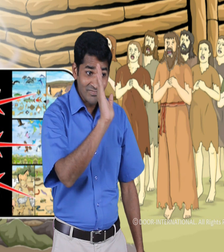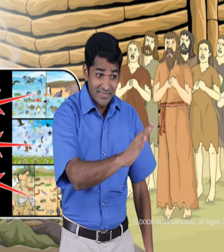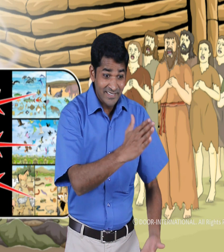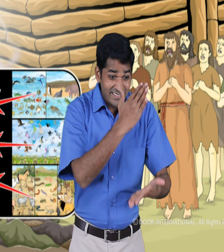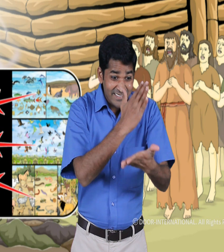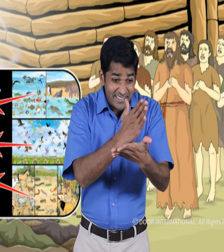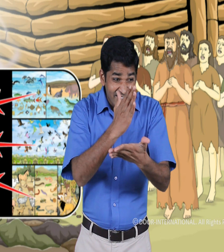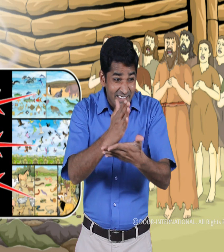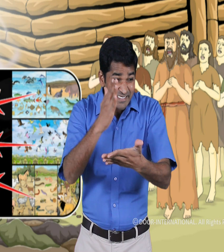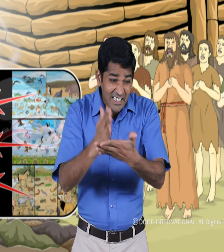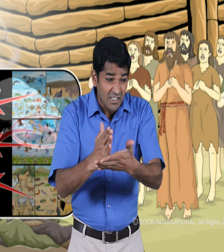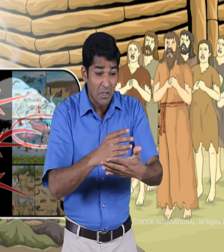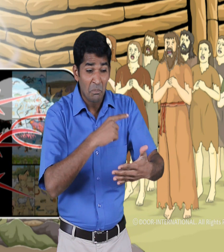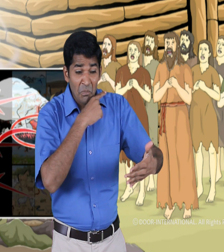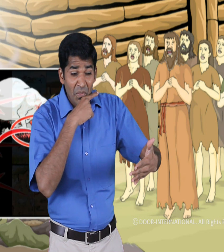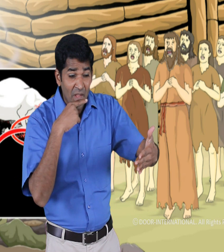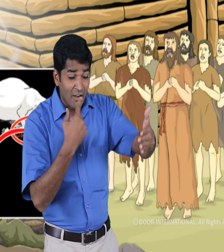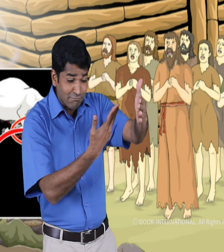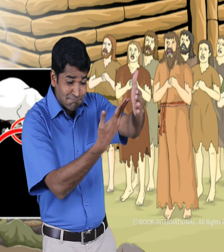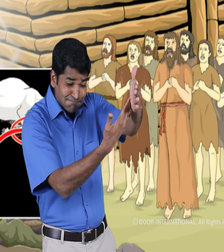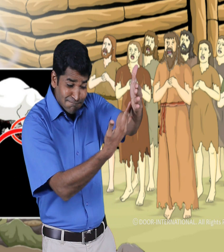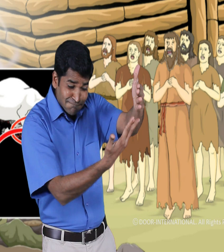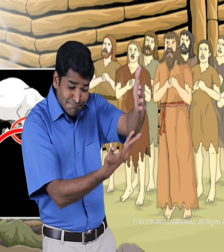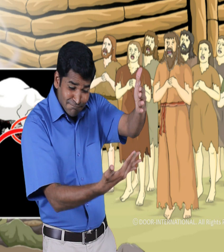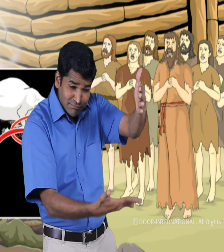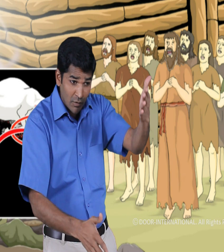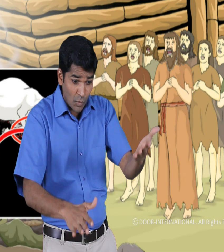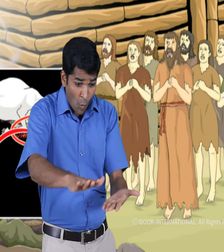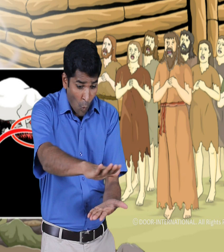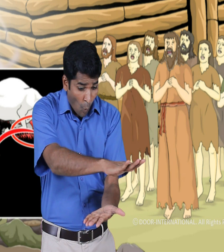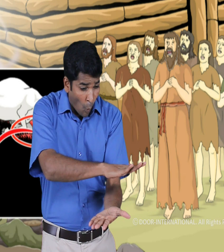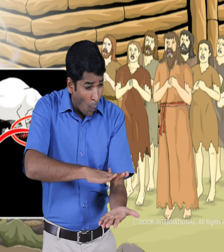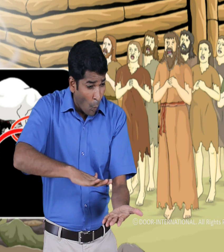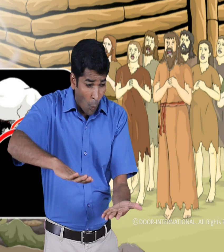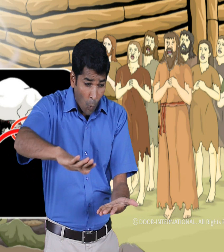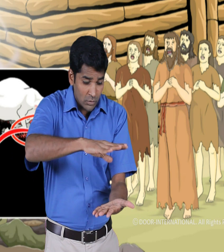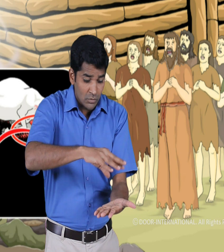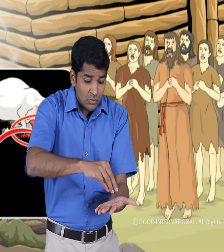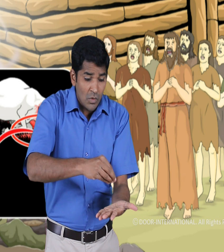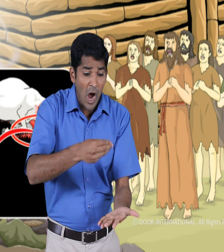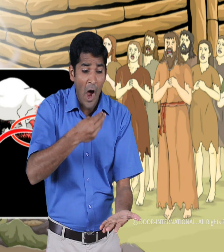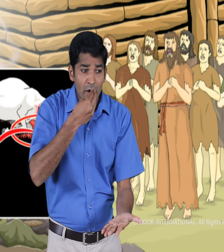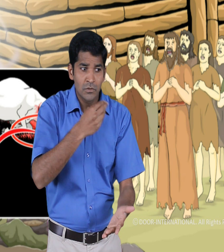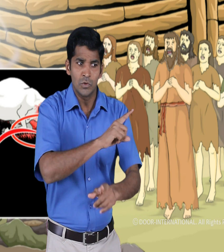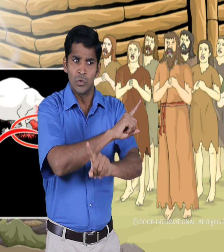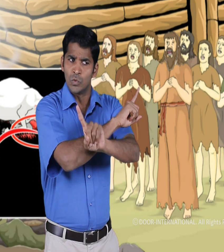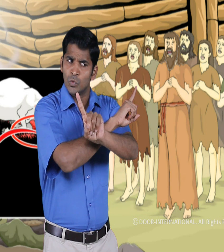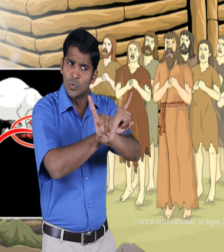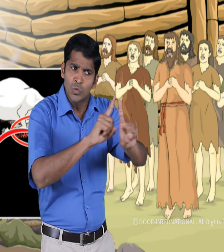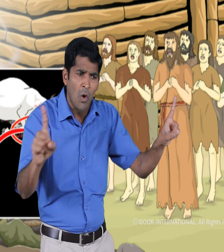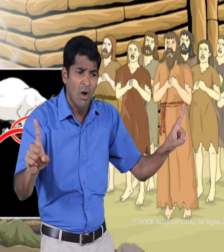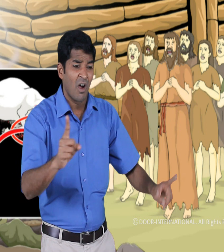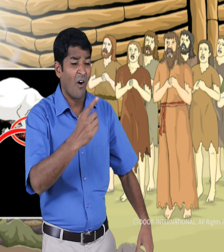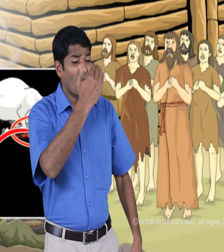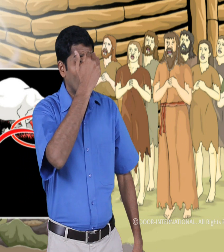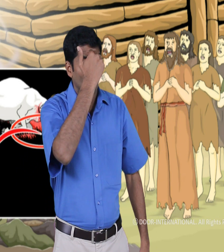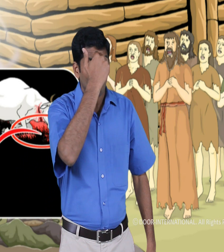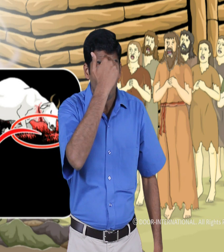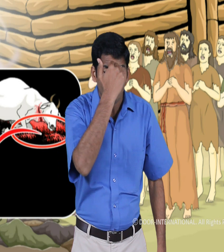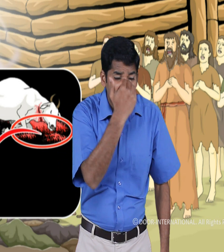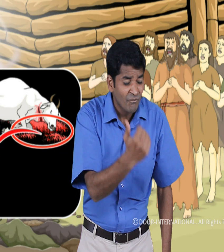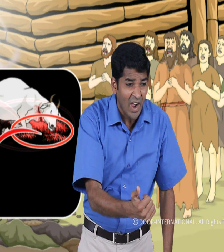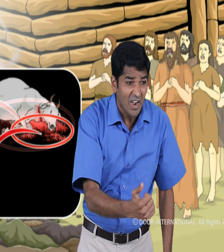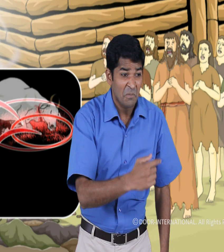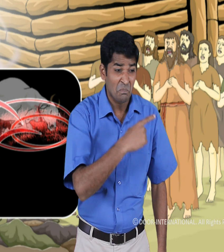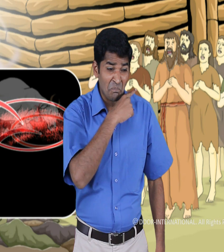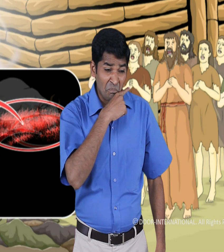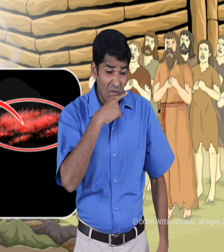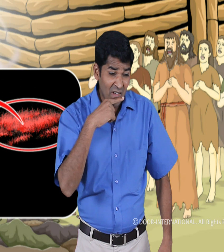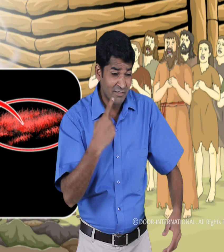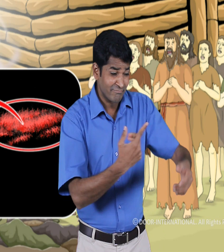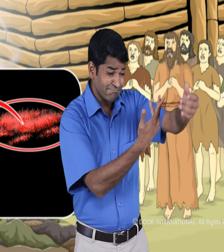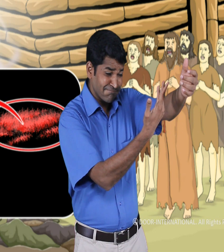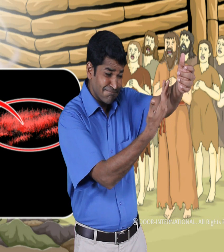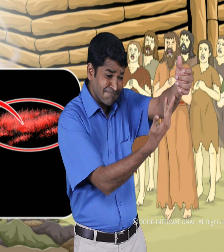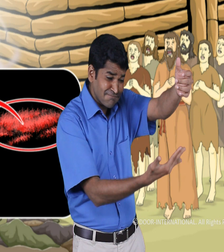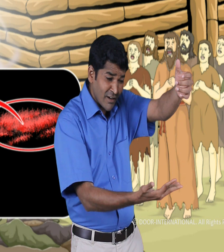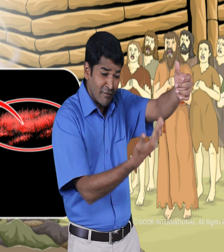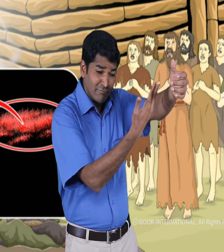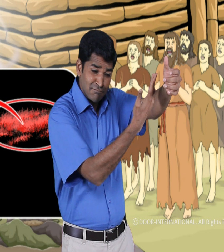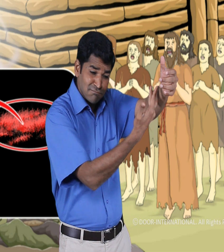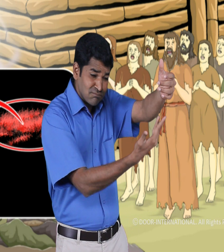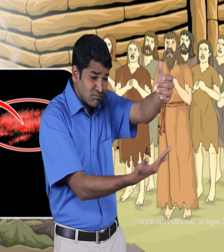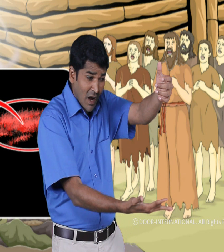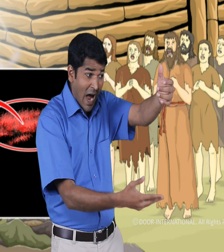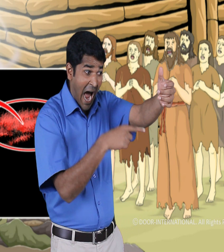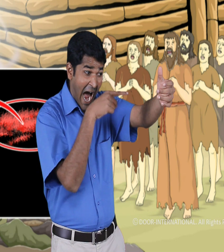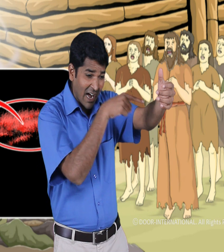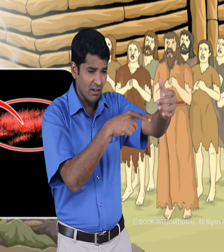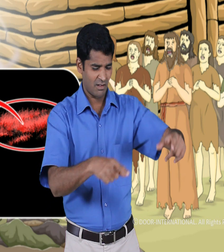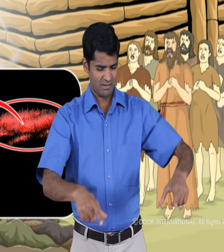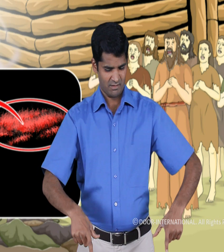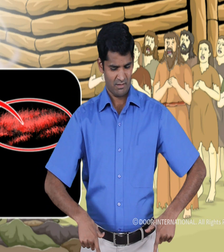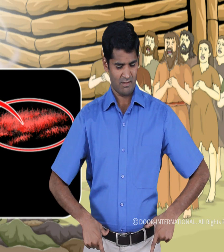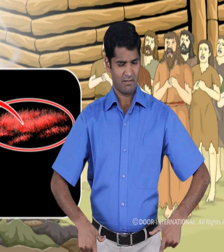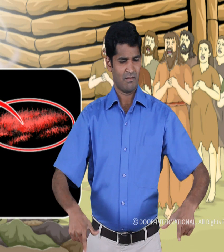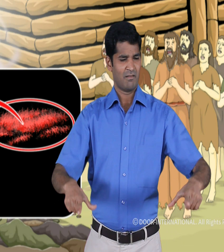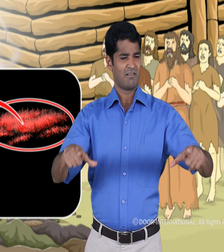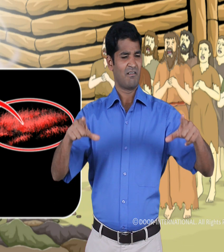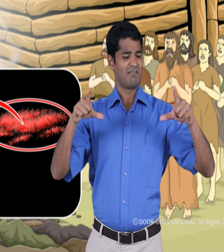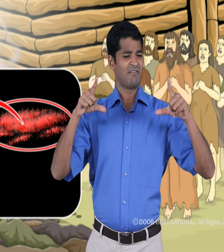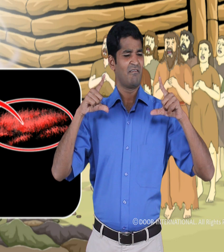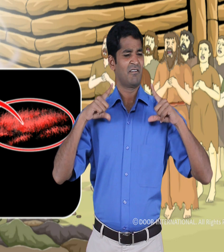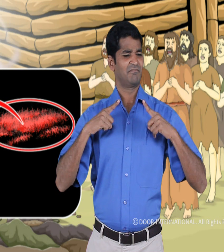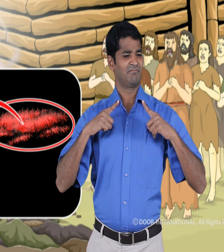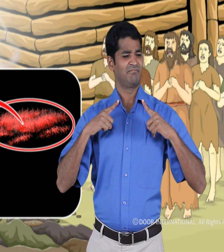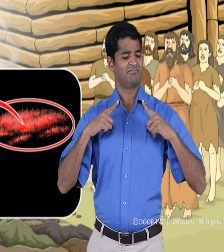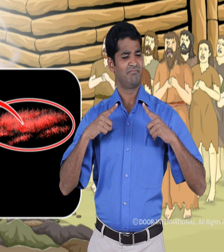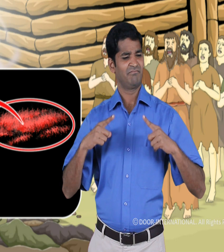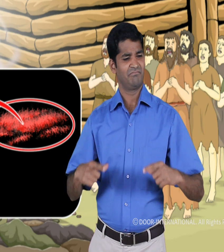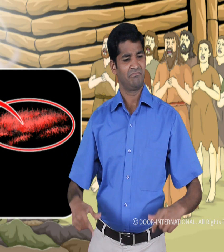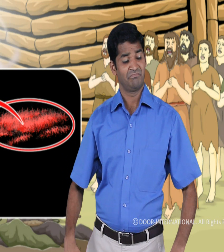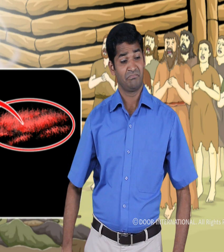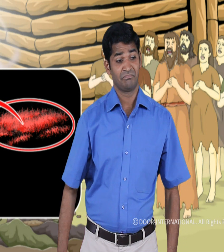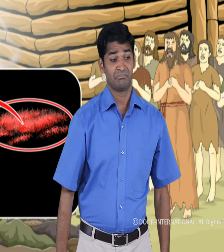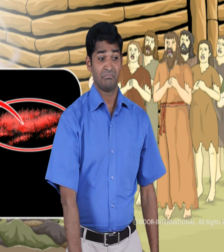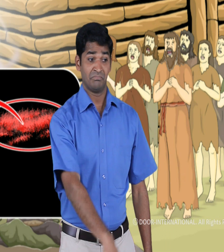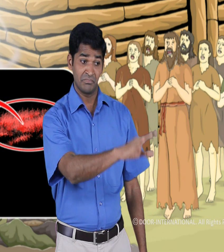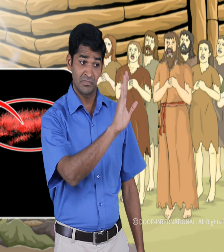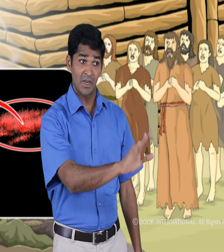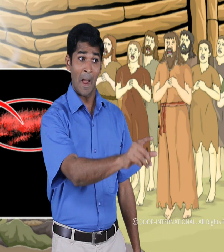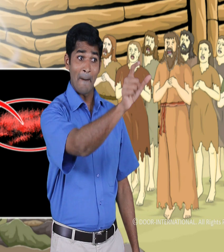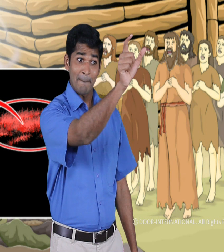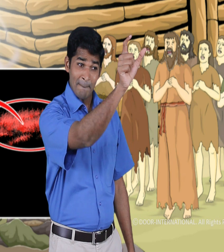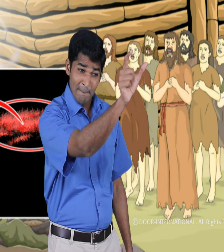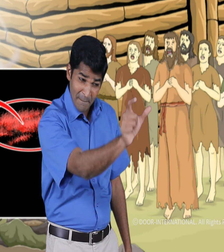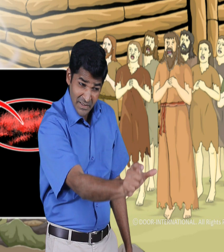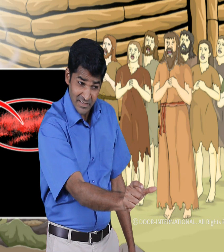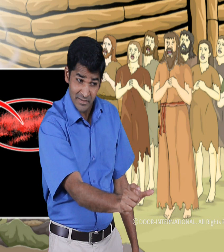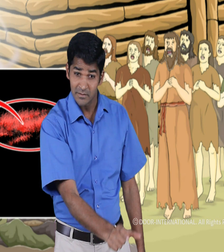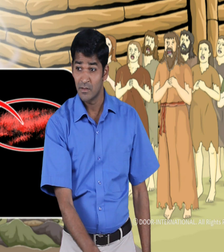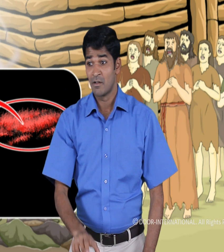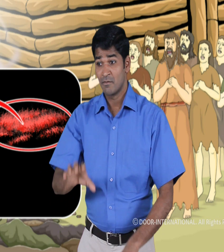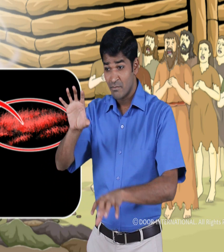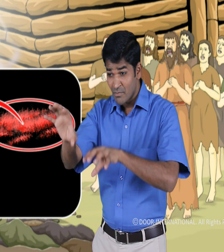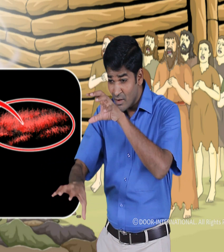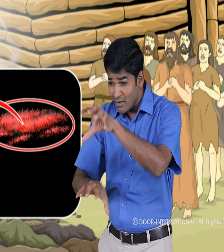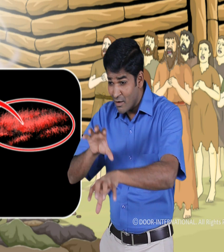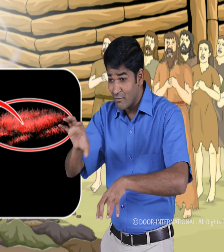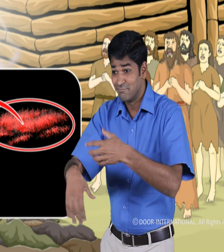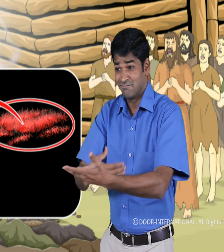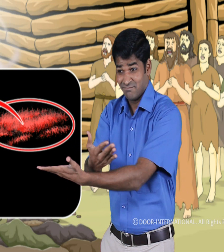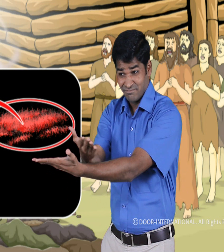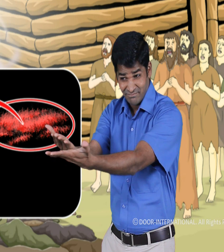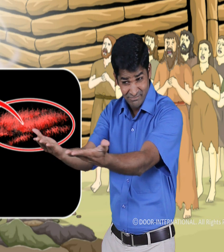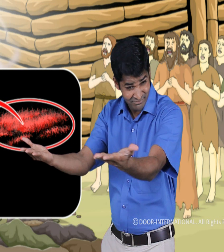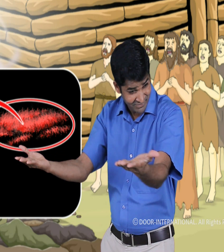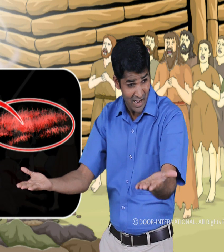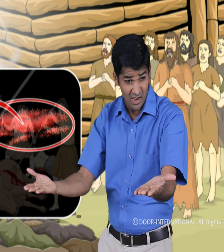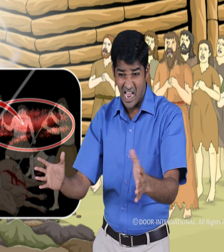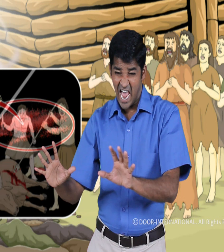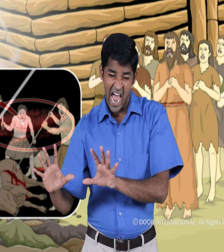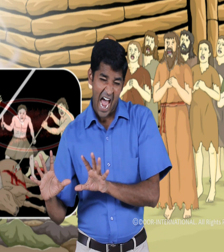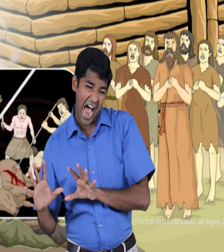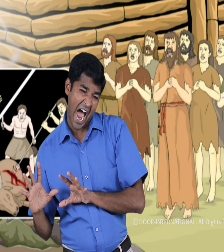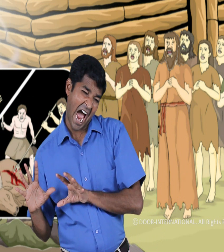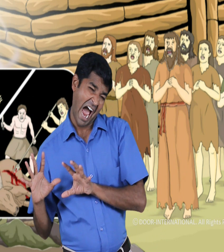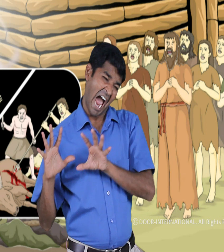But you must not eat meat with its lifeblood still in it.